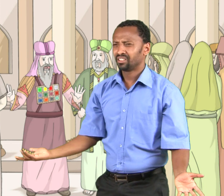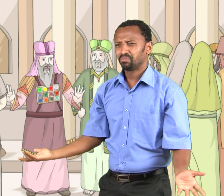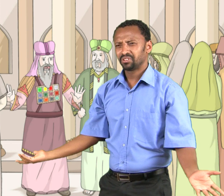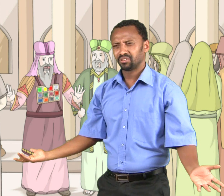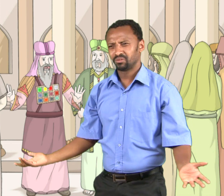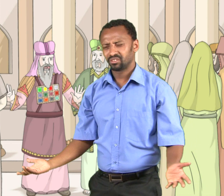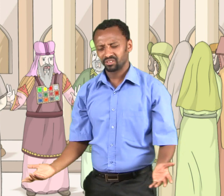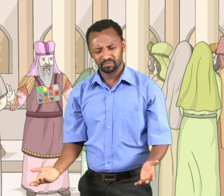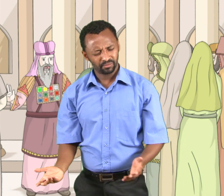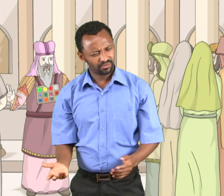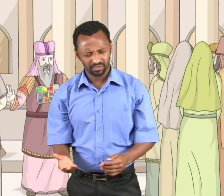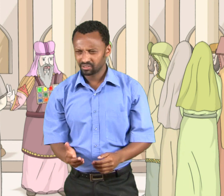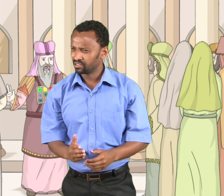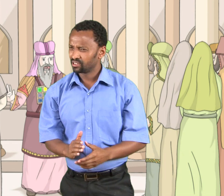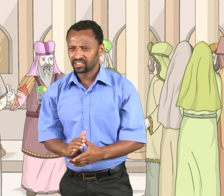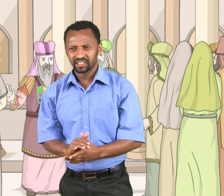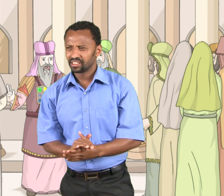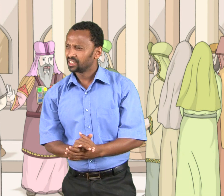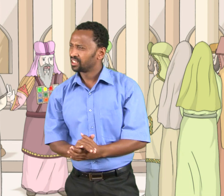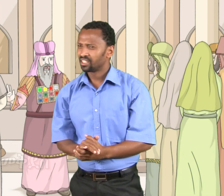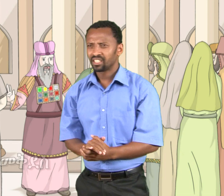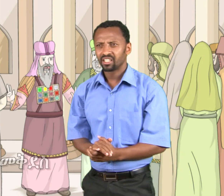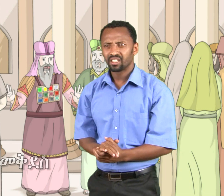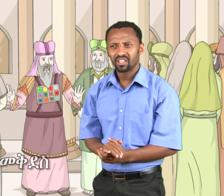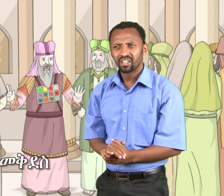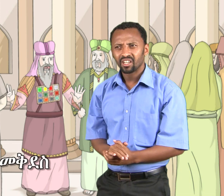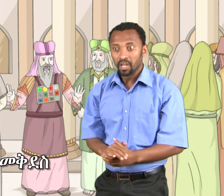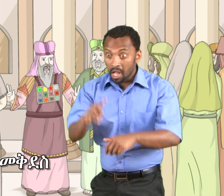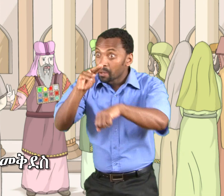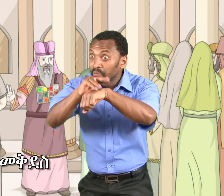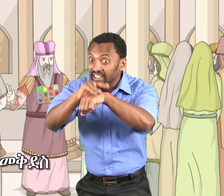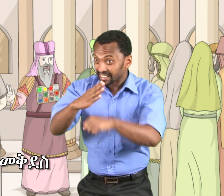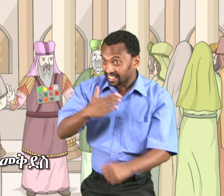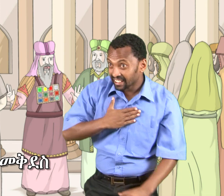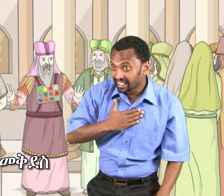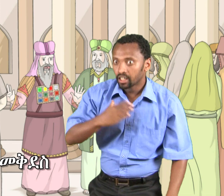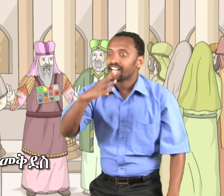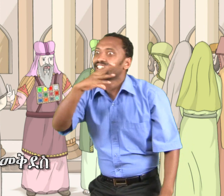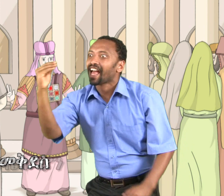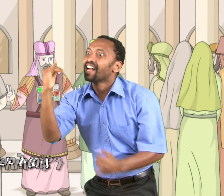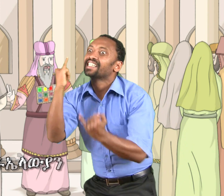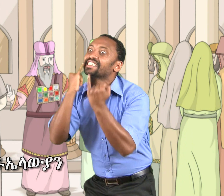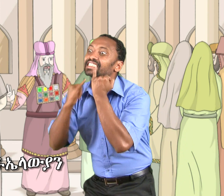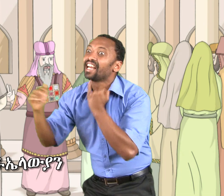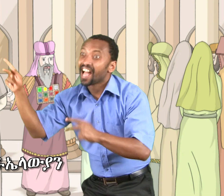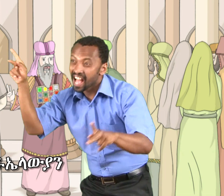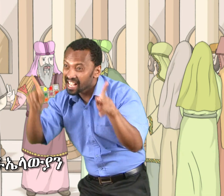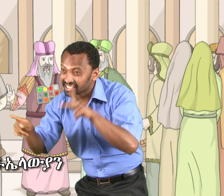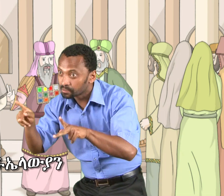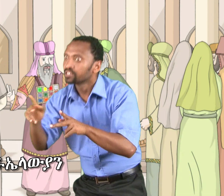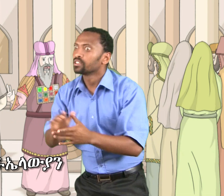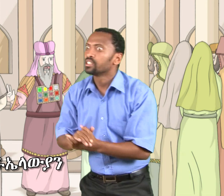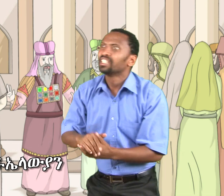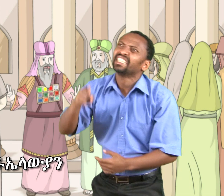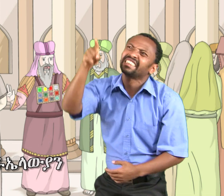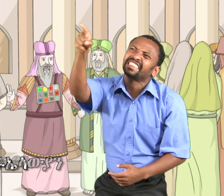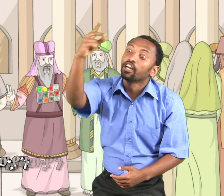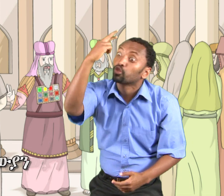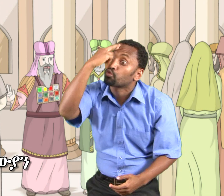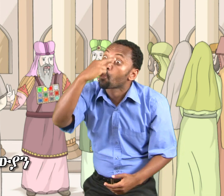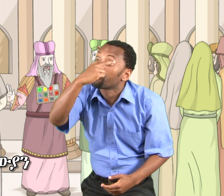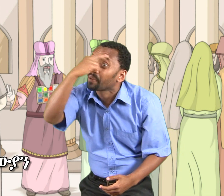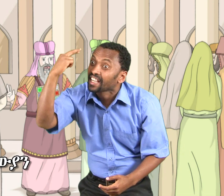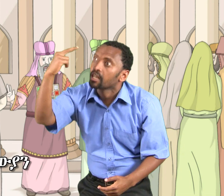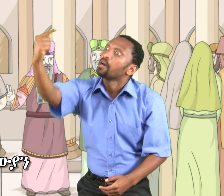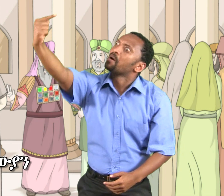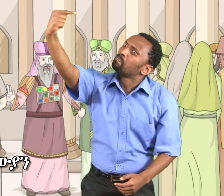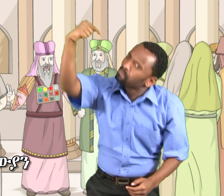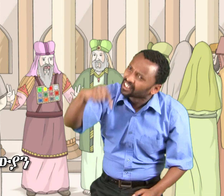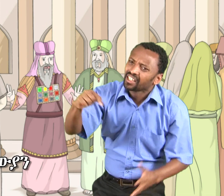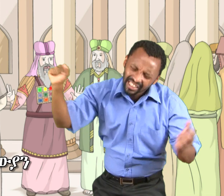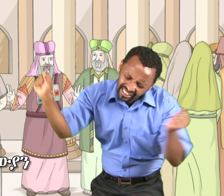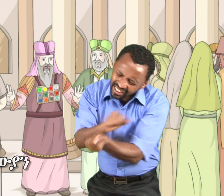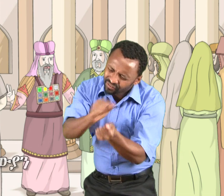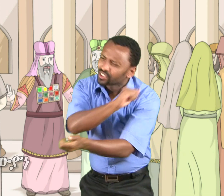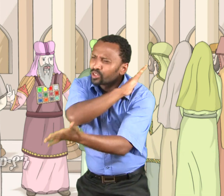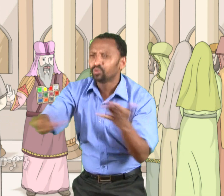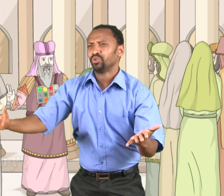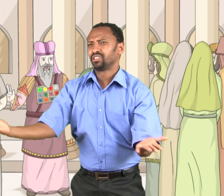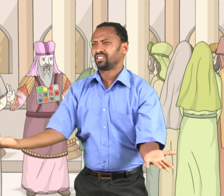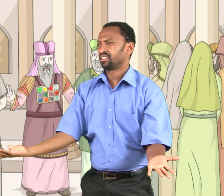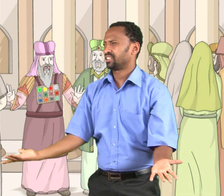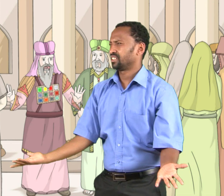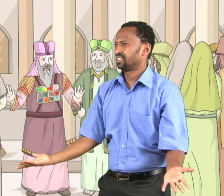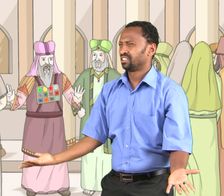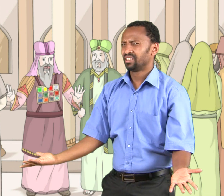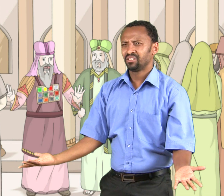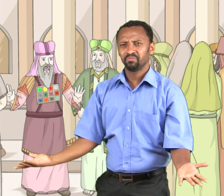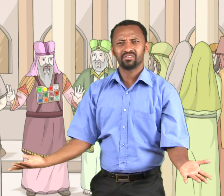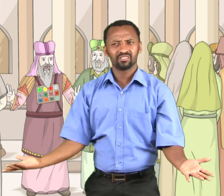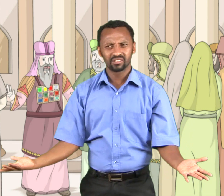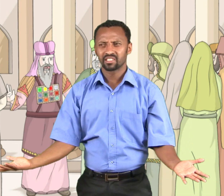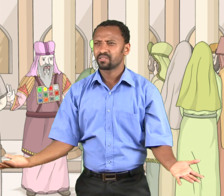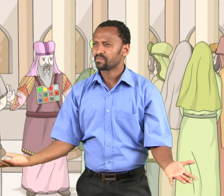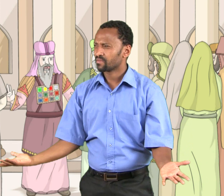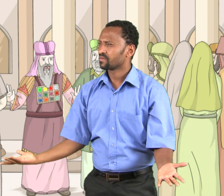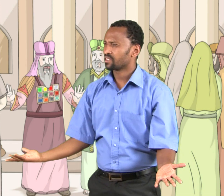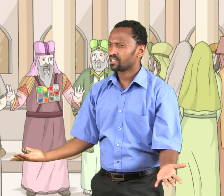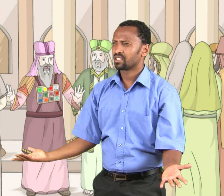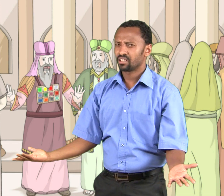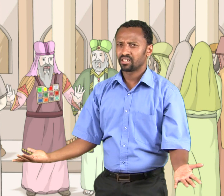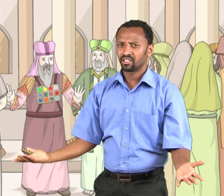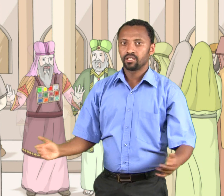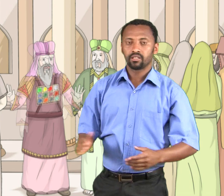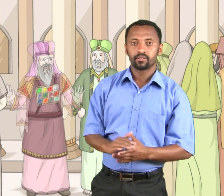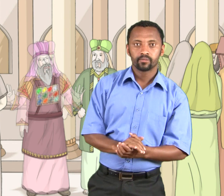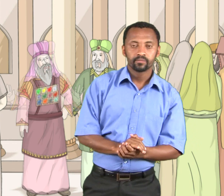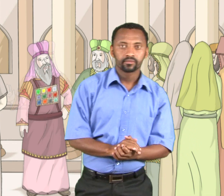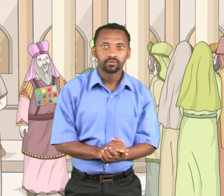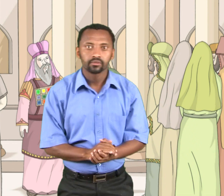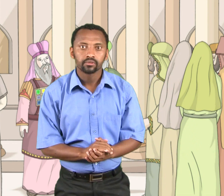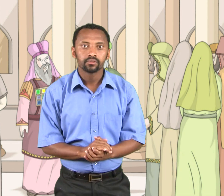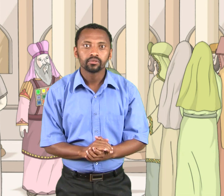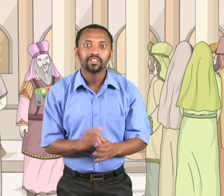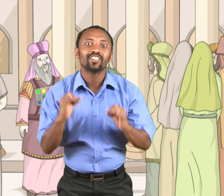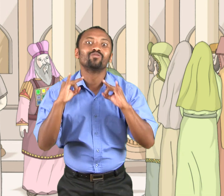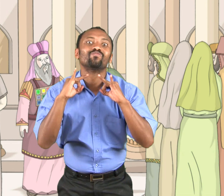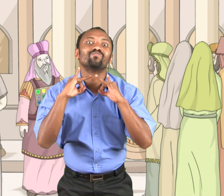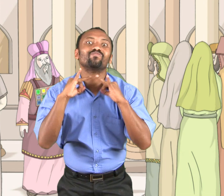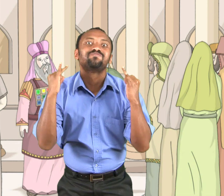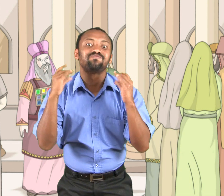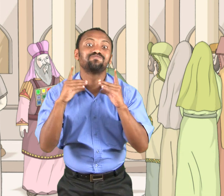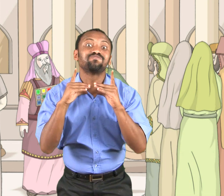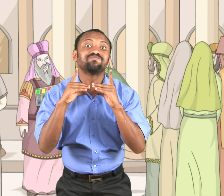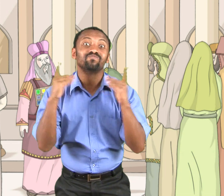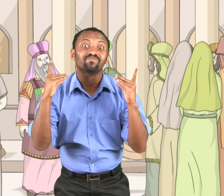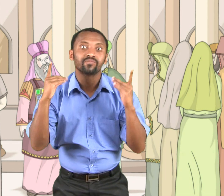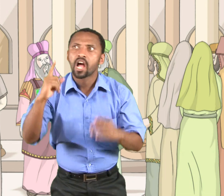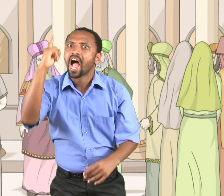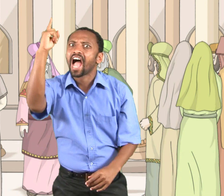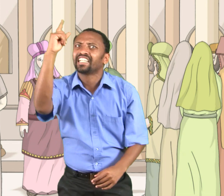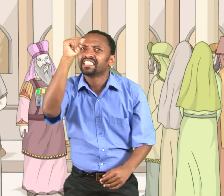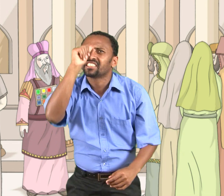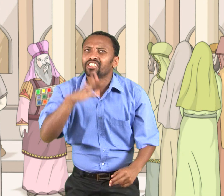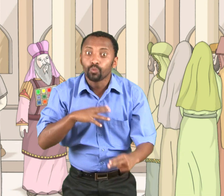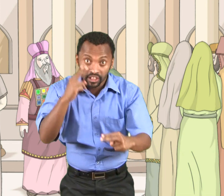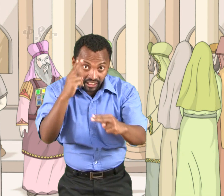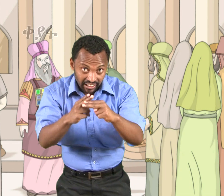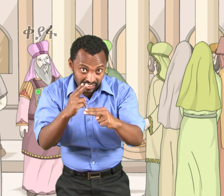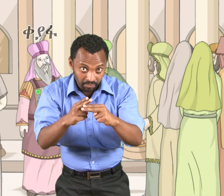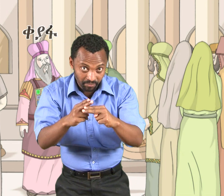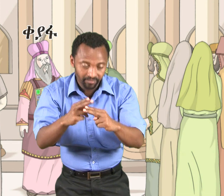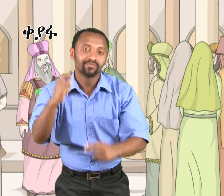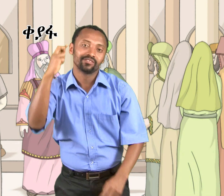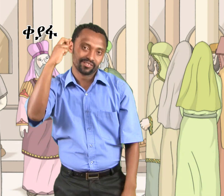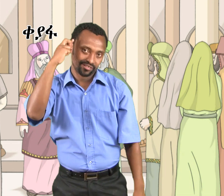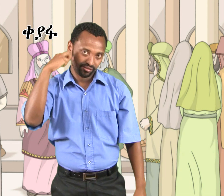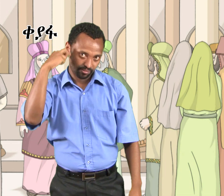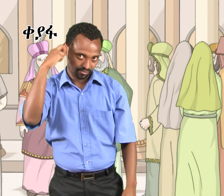If we let Him go on like this, everyone will believe in Him, and then the Romans will come and take away both our place and our nation.”